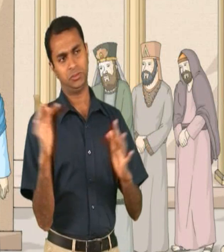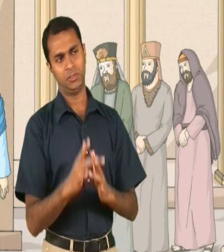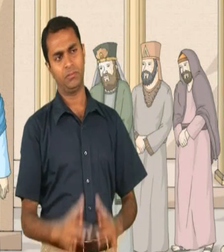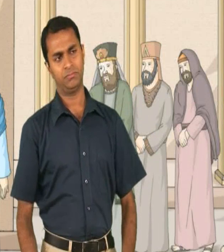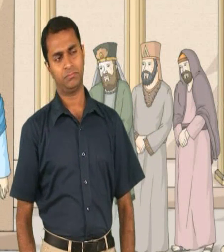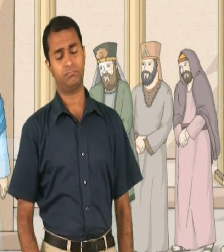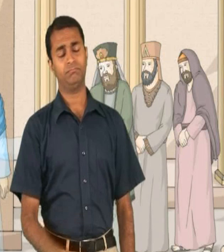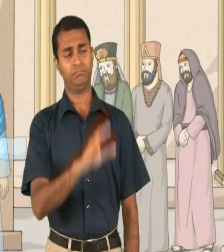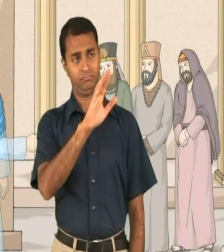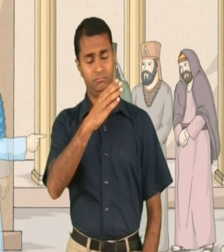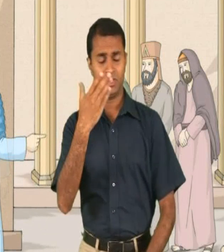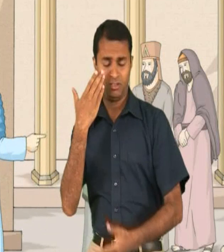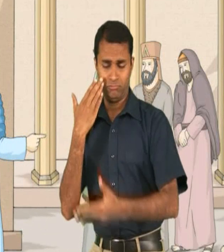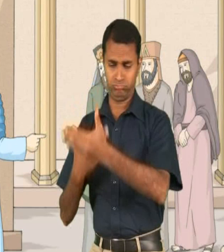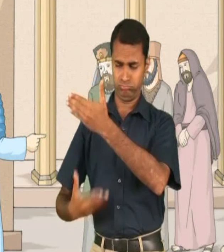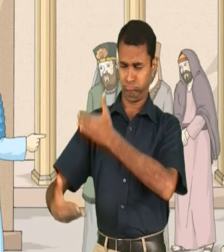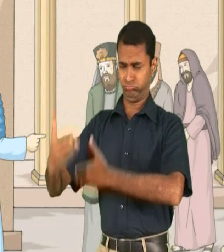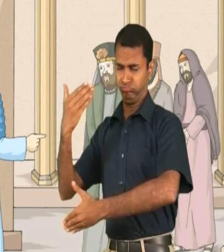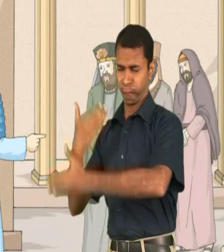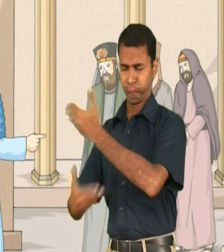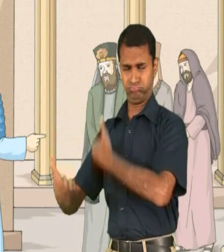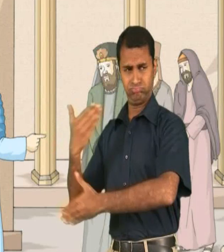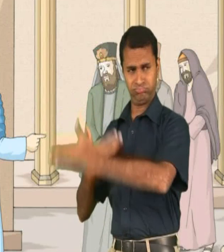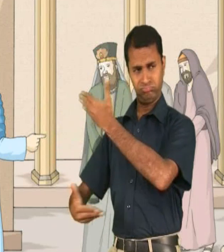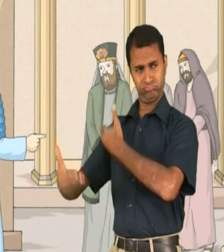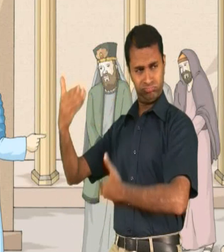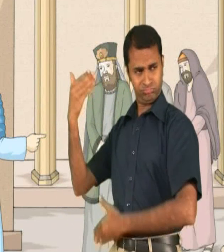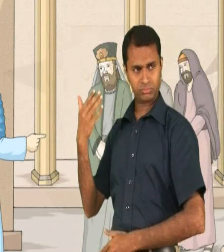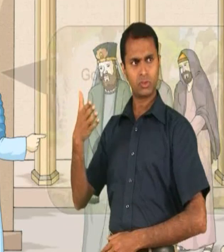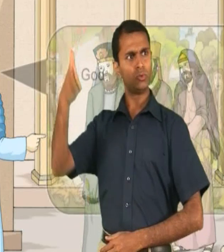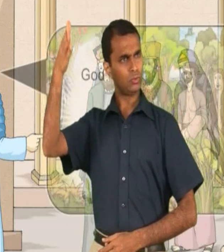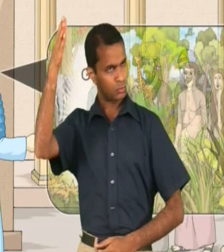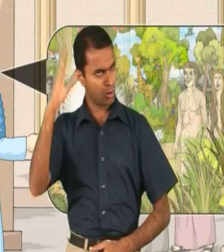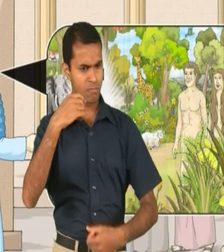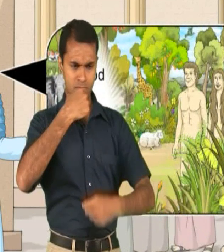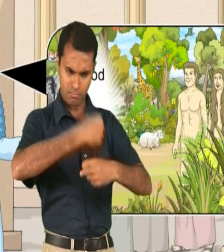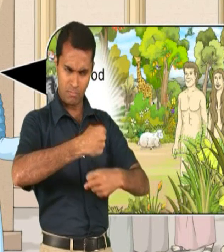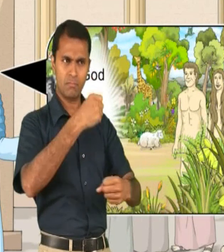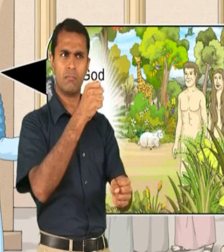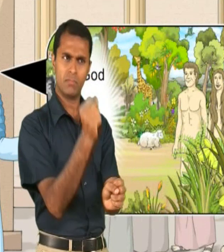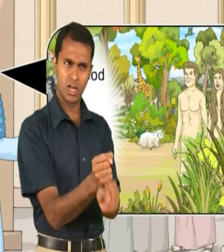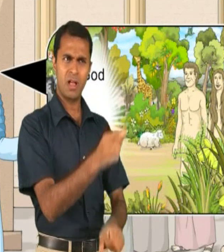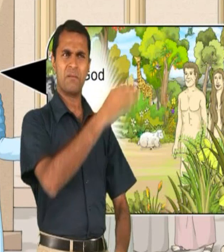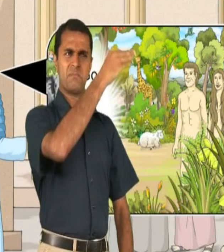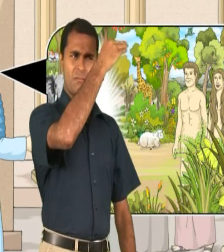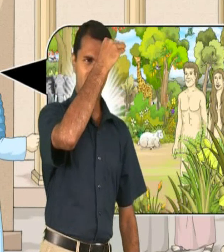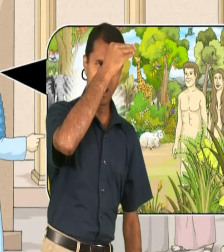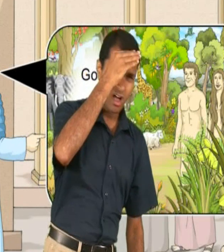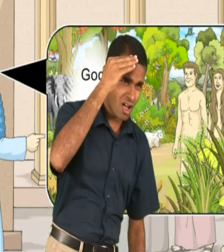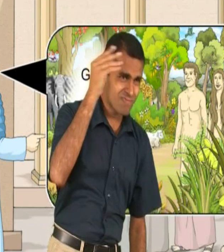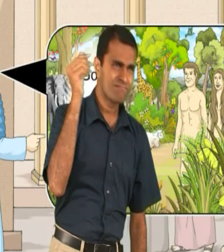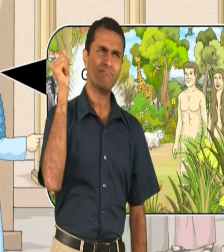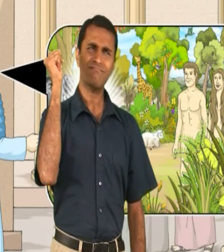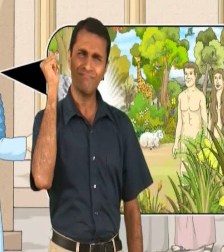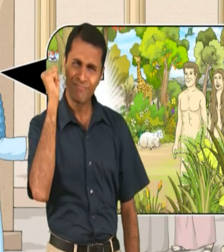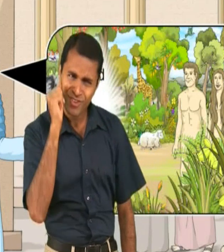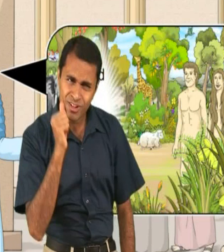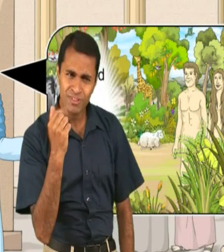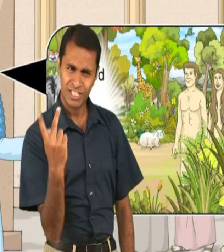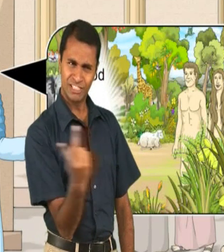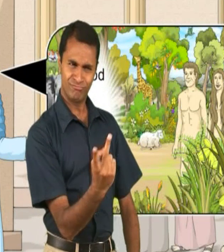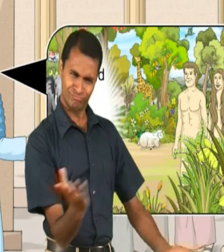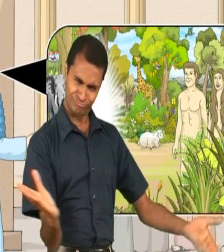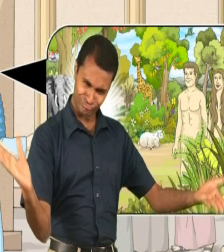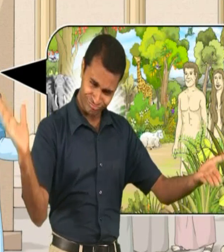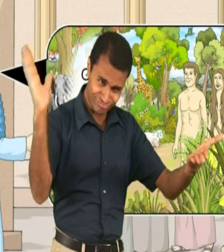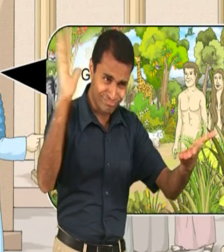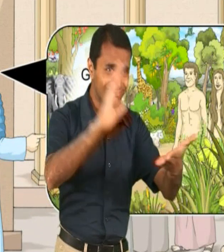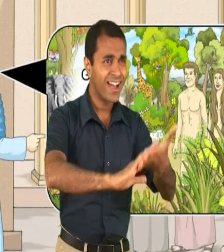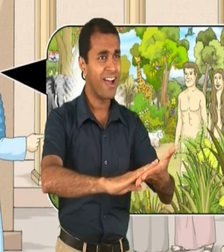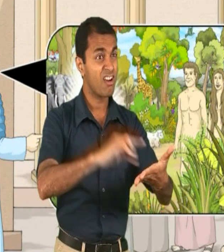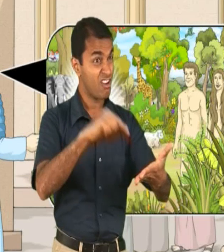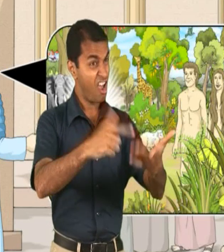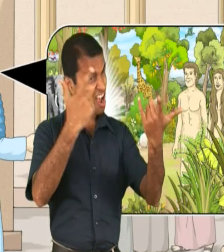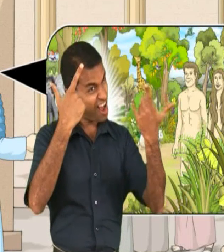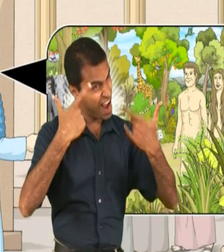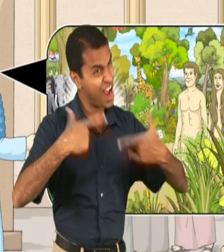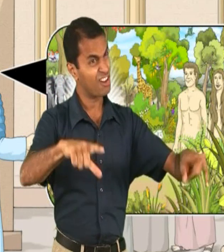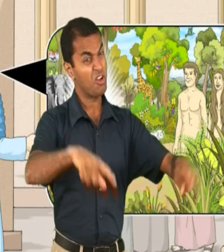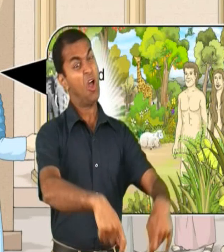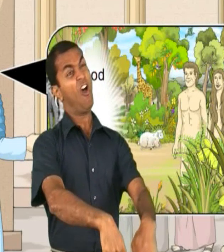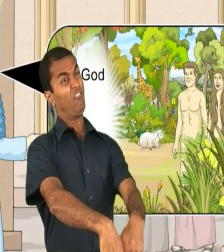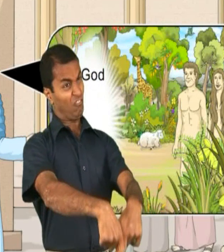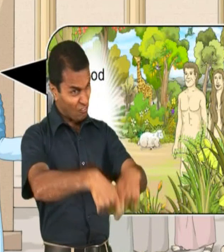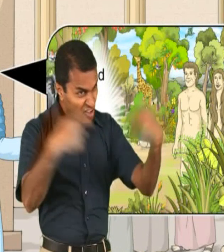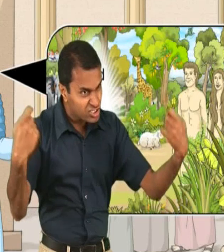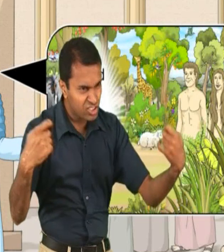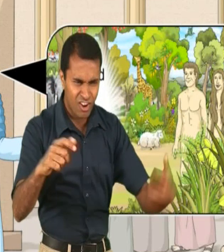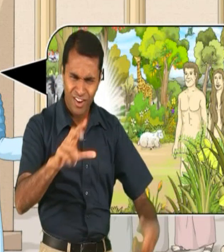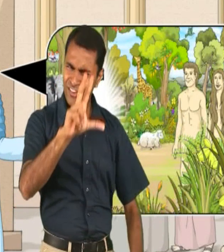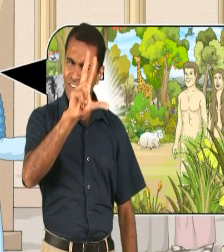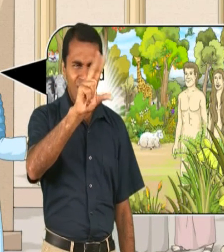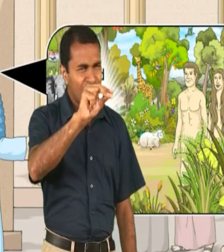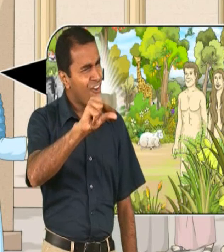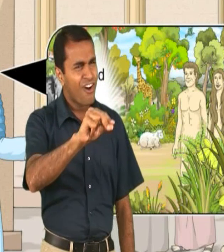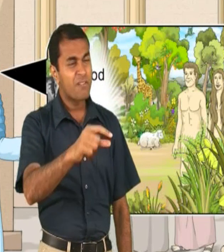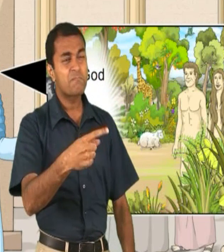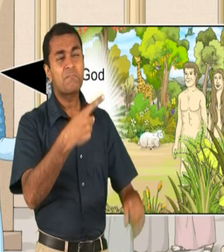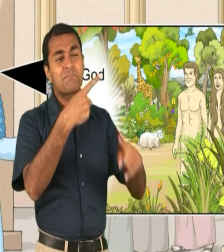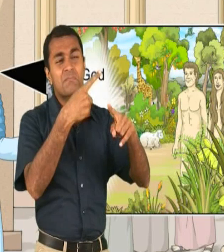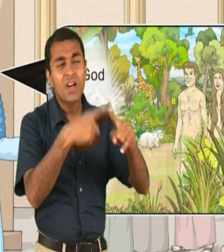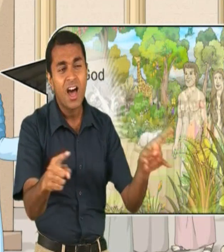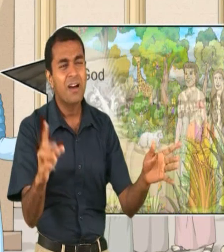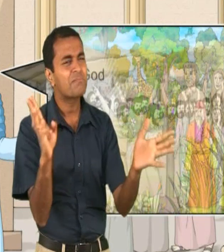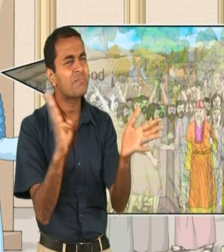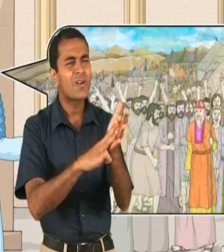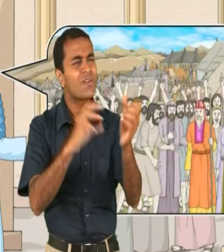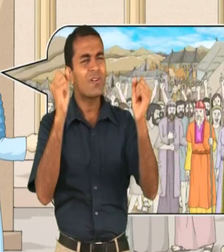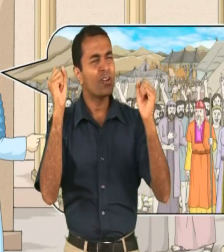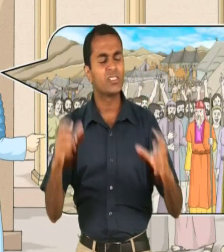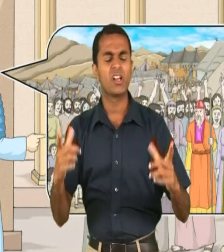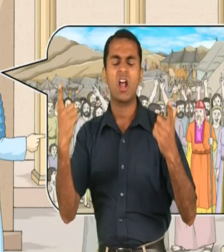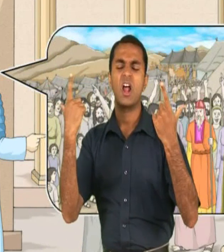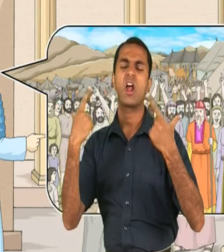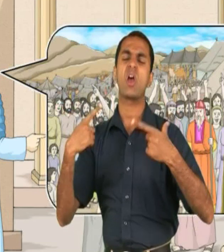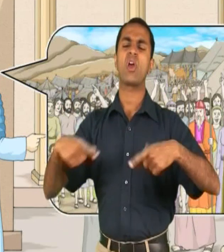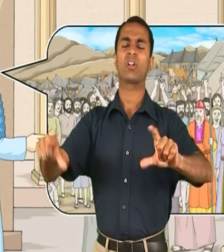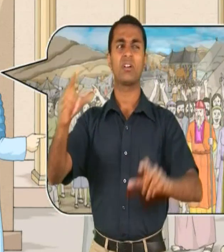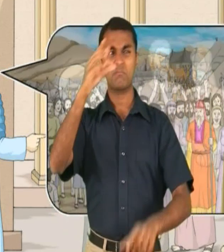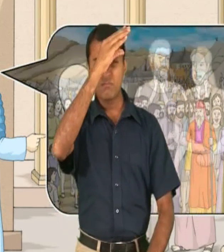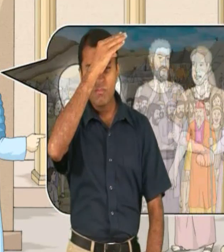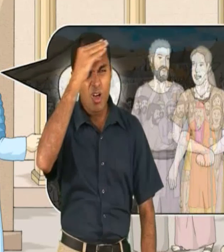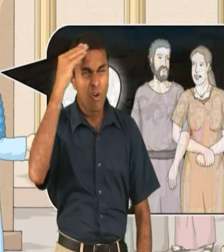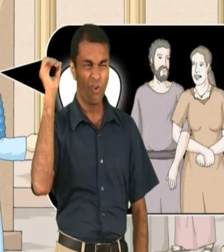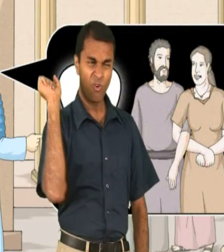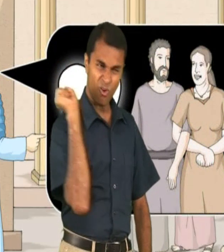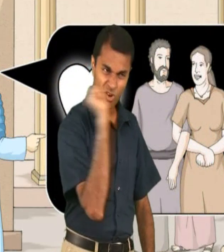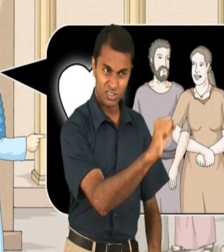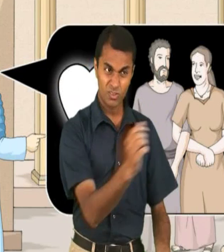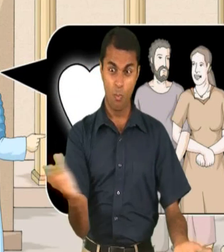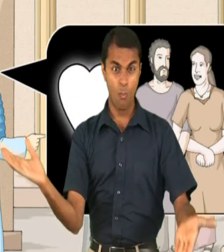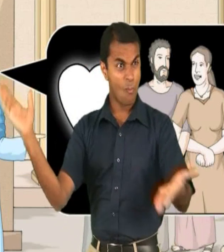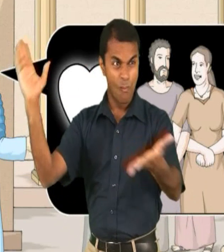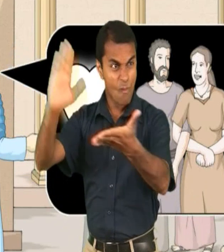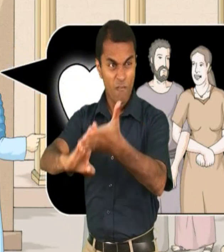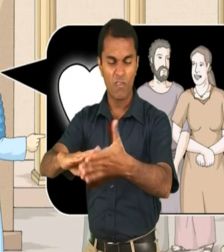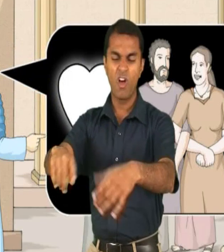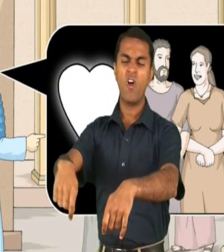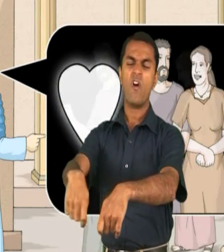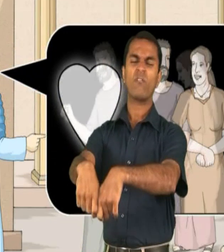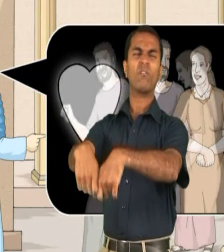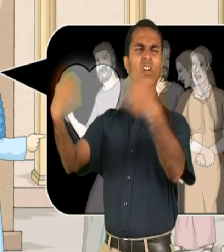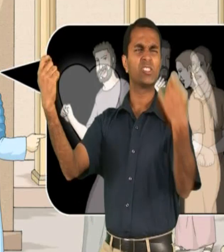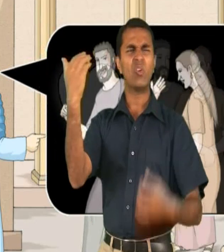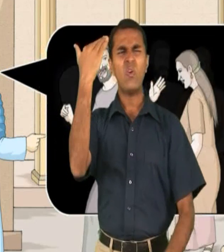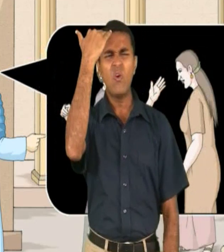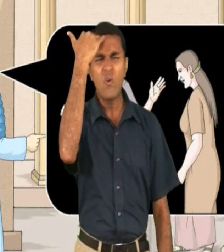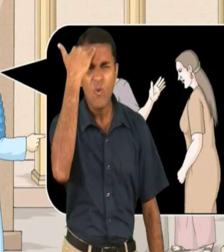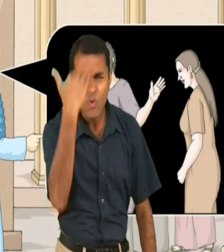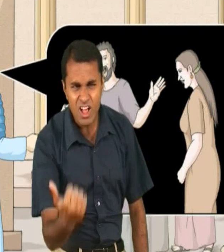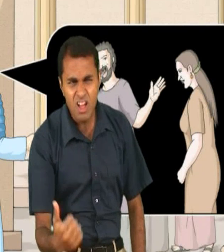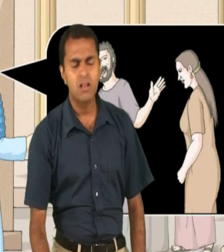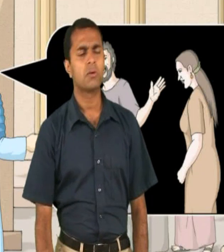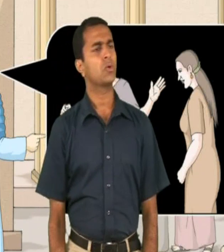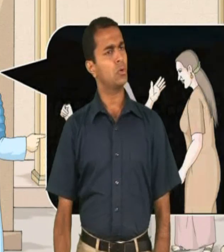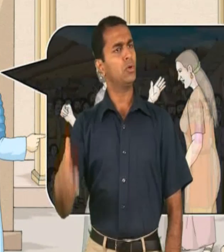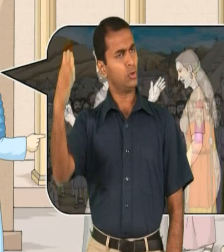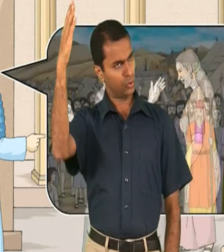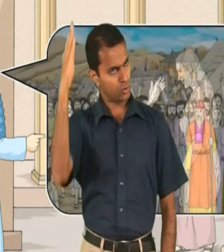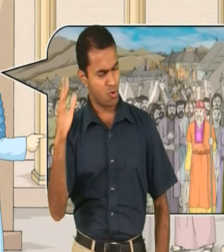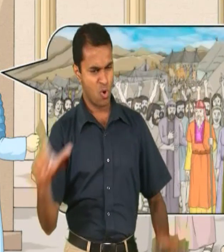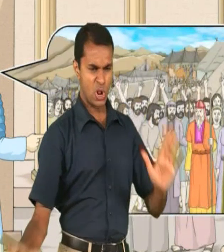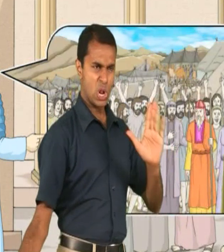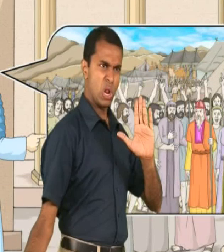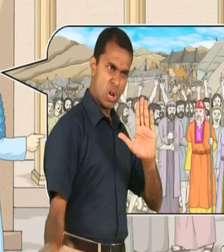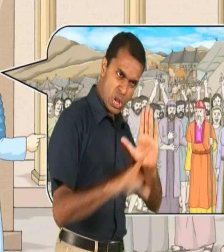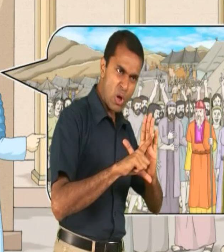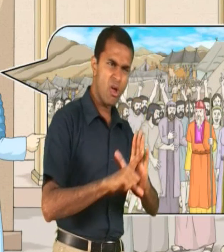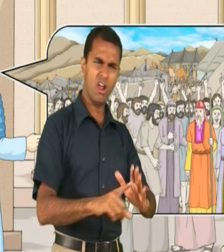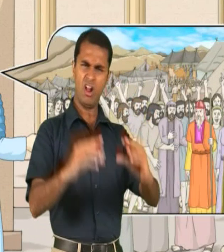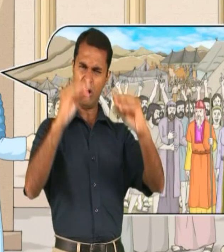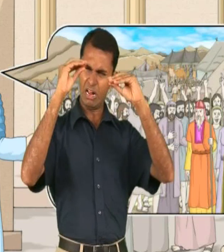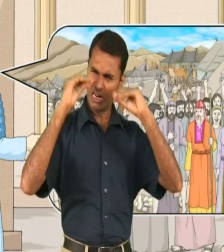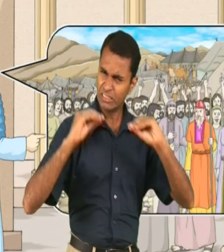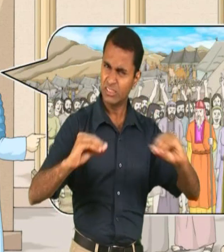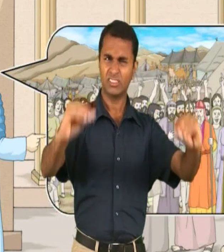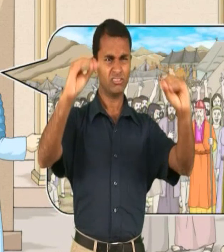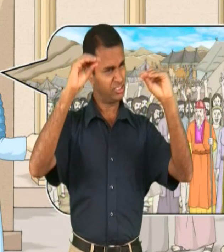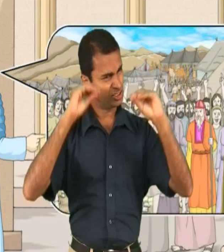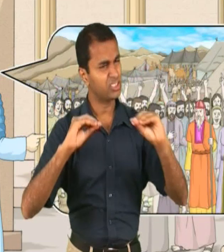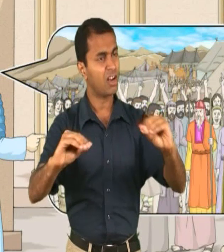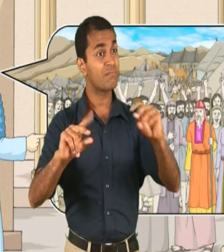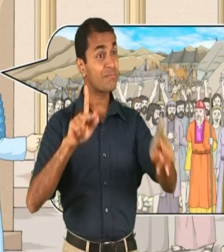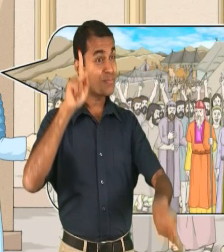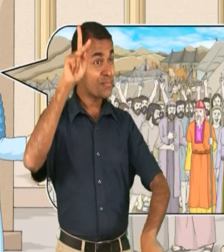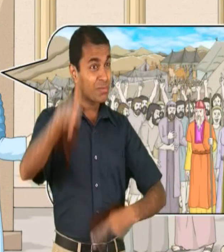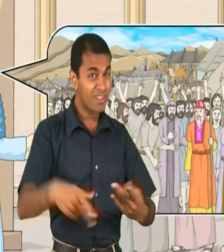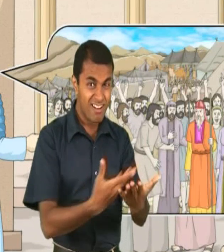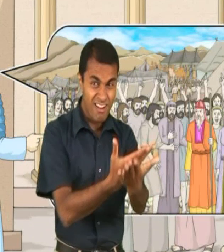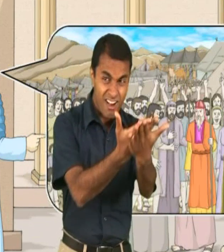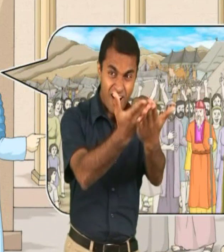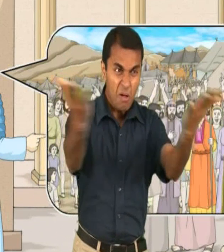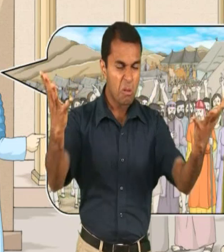Jesus replied, “Moses permitted you to divorce your wives because of your hardness of heart;